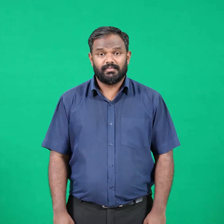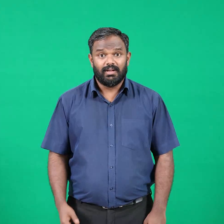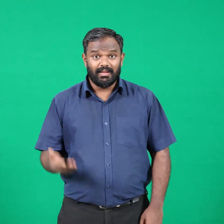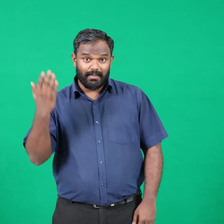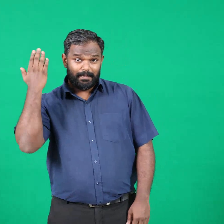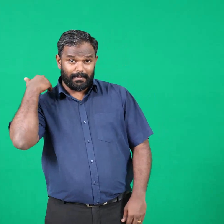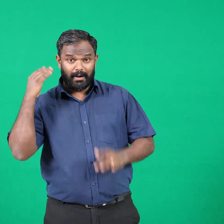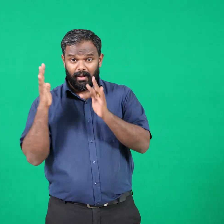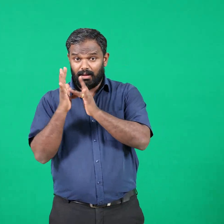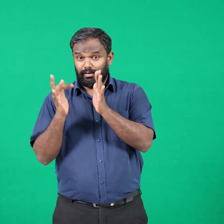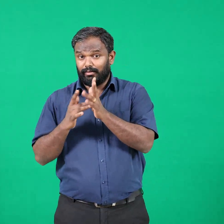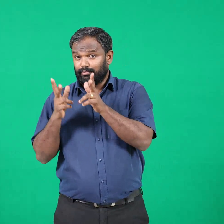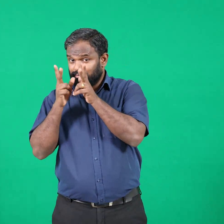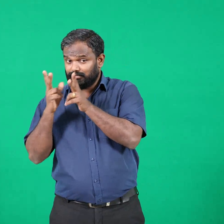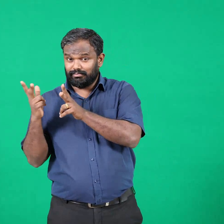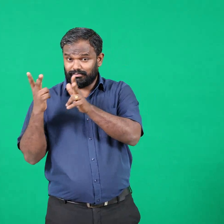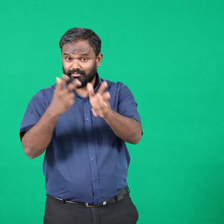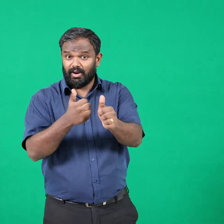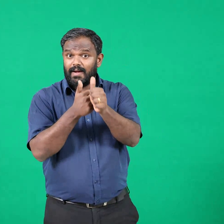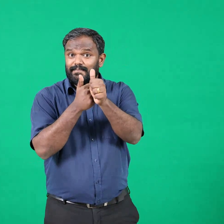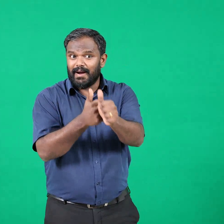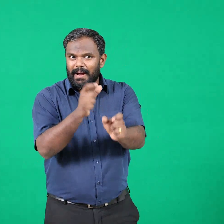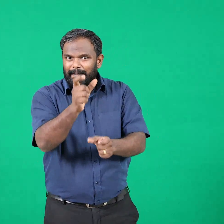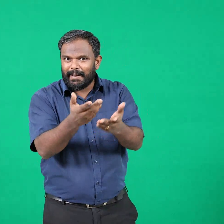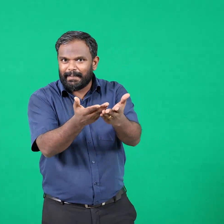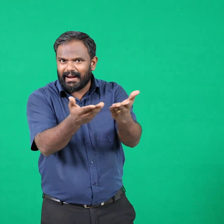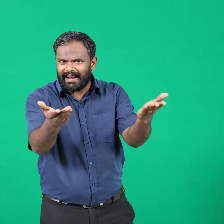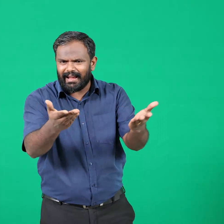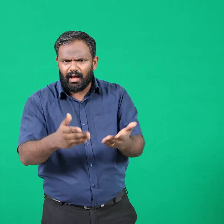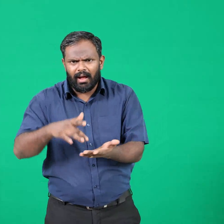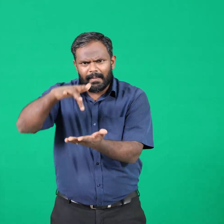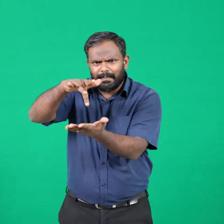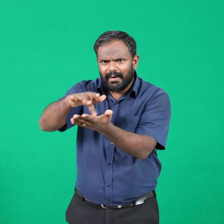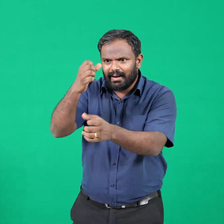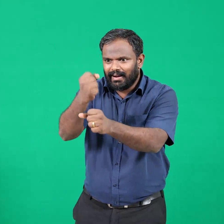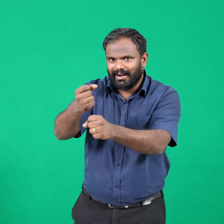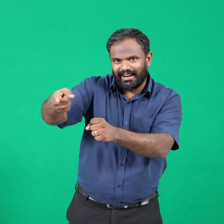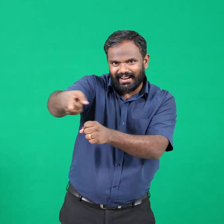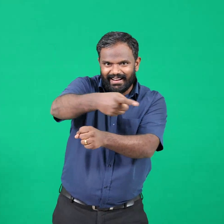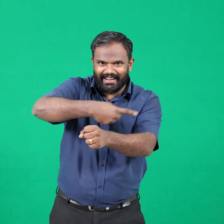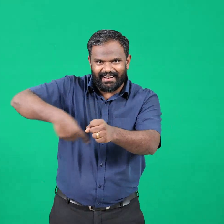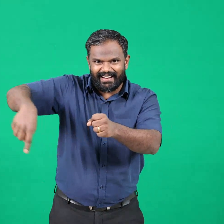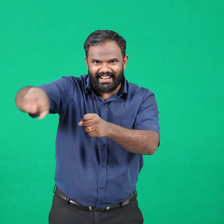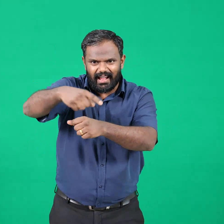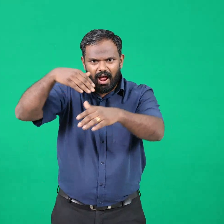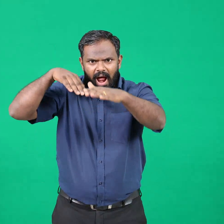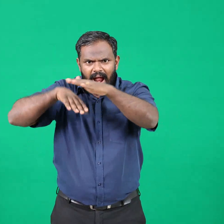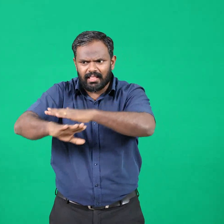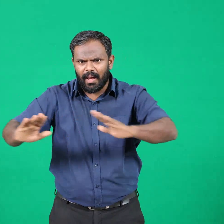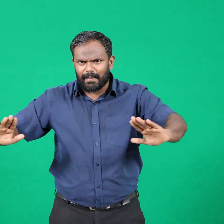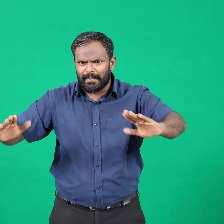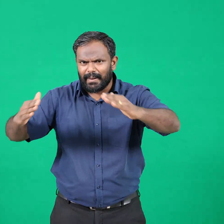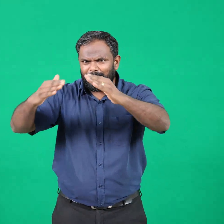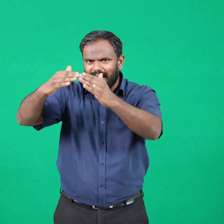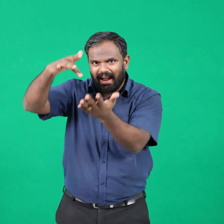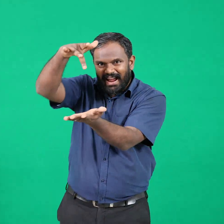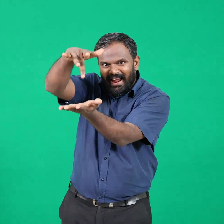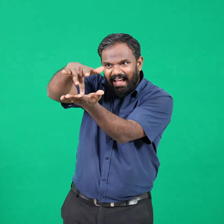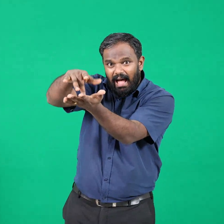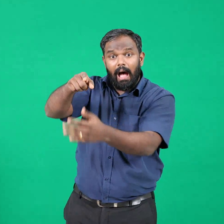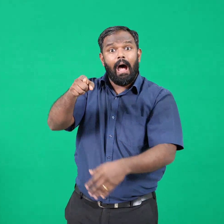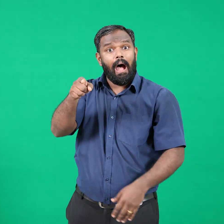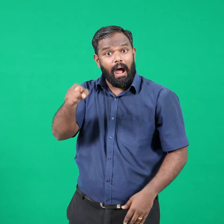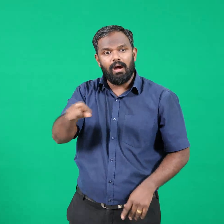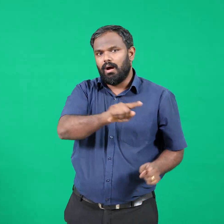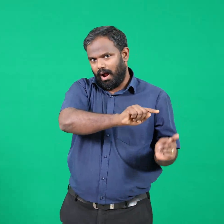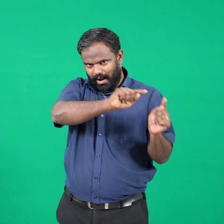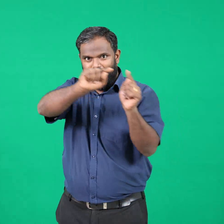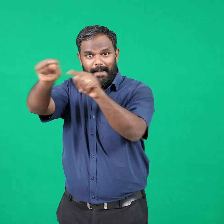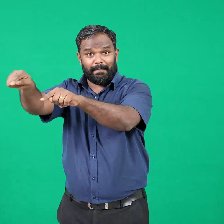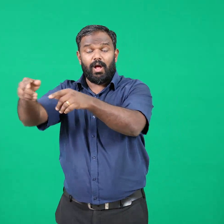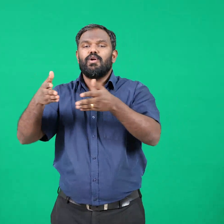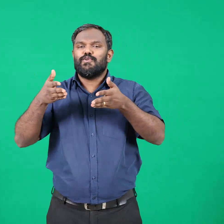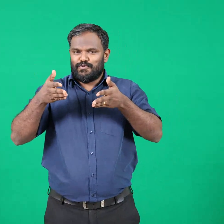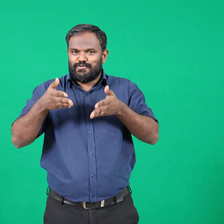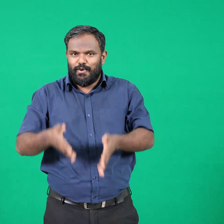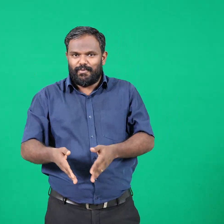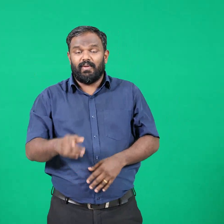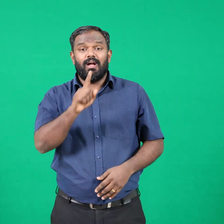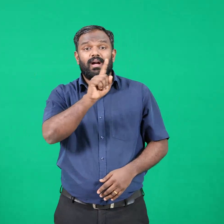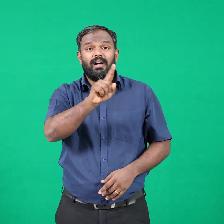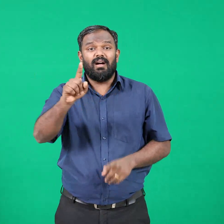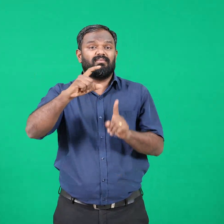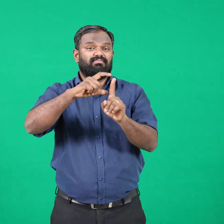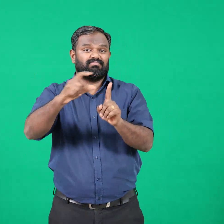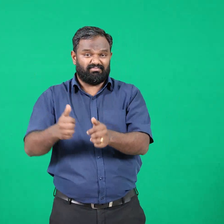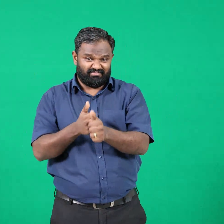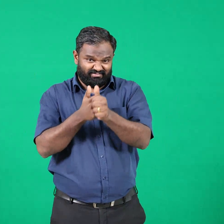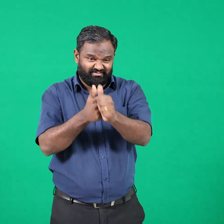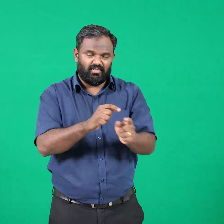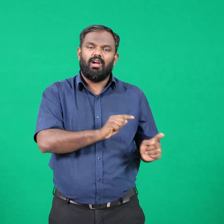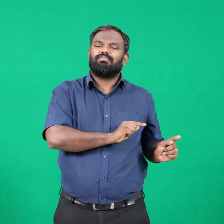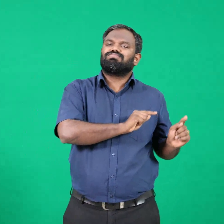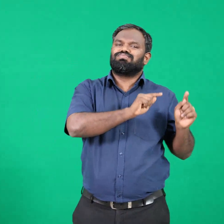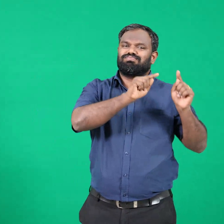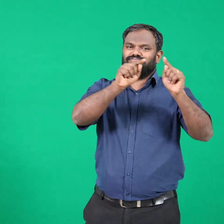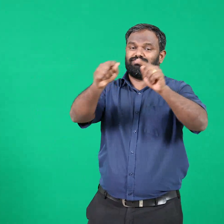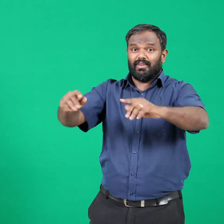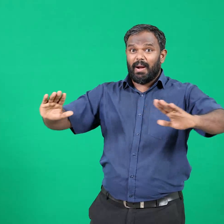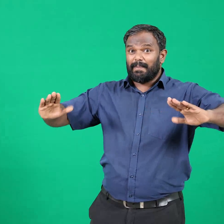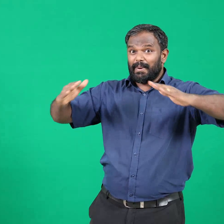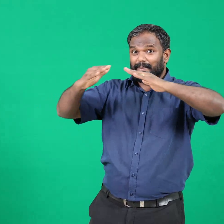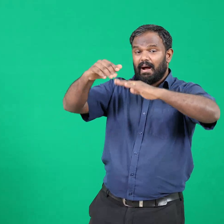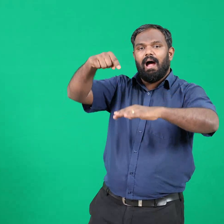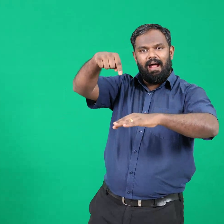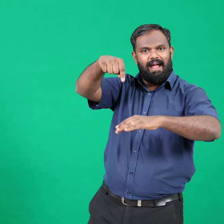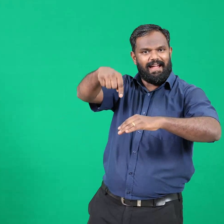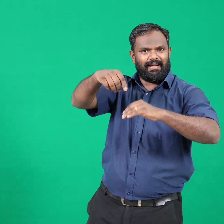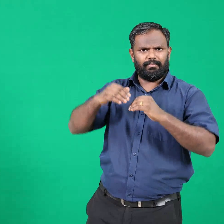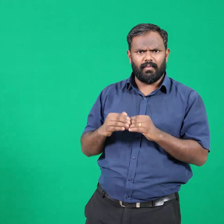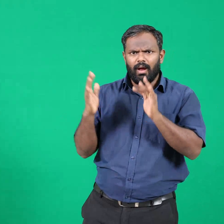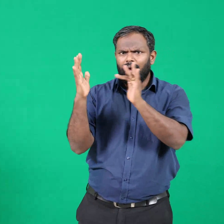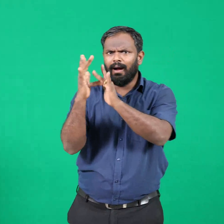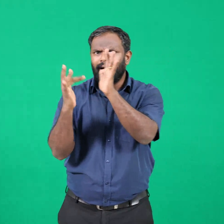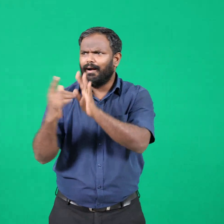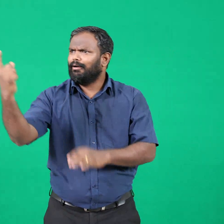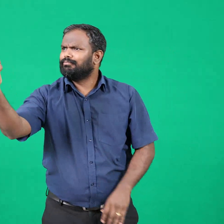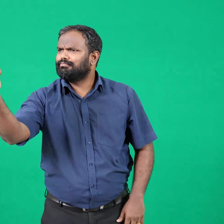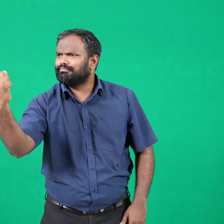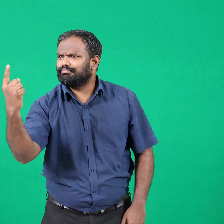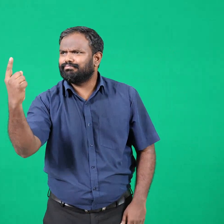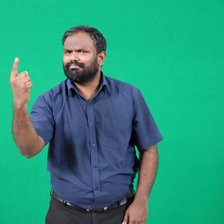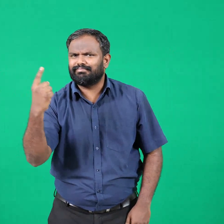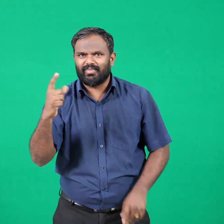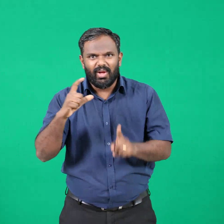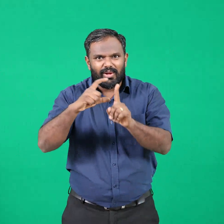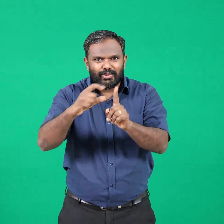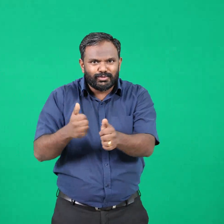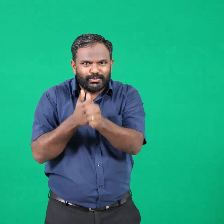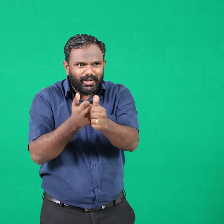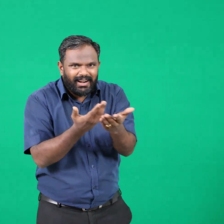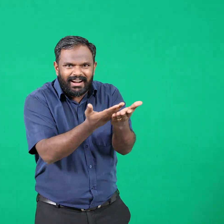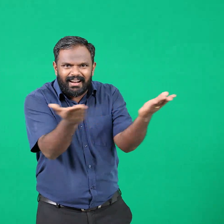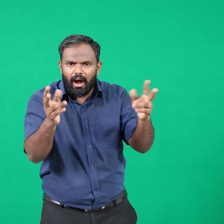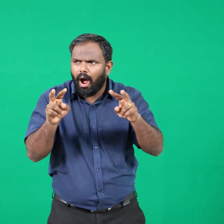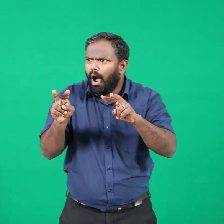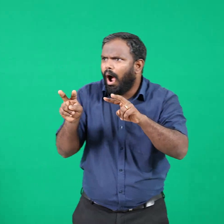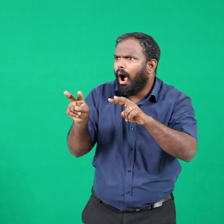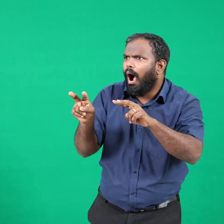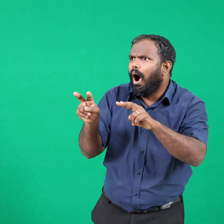Meanwhile, the eleven disciples went to Galilee, to the mountain Jesus had designated.